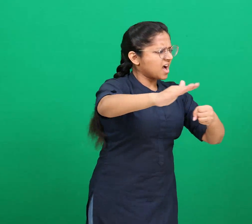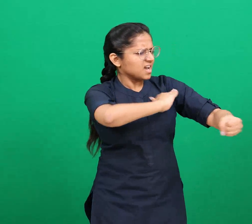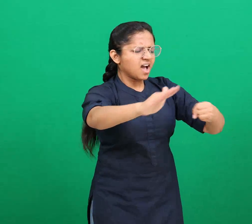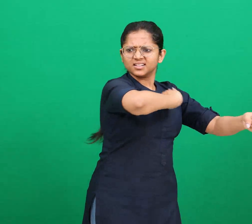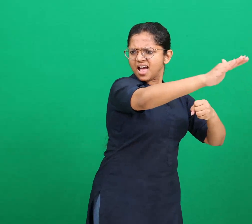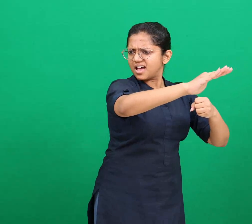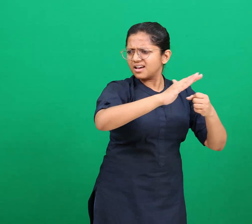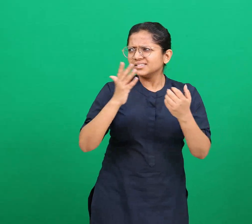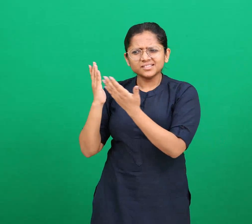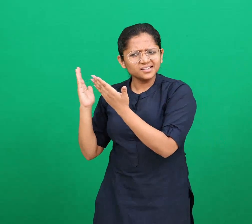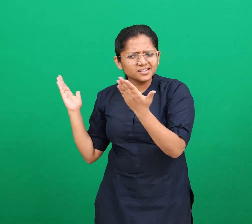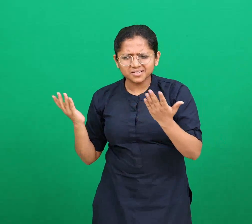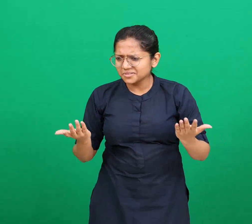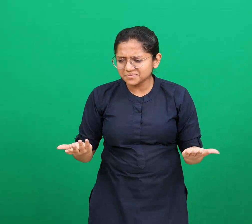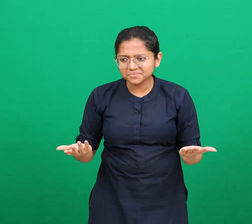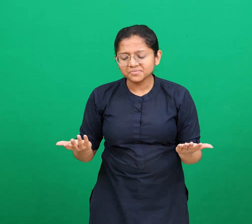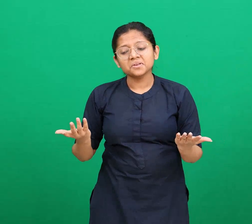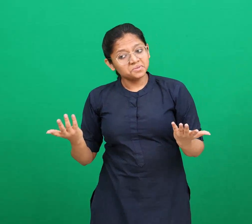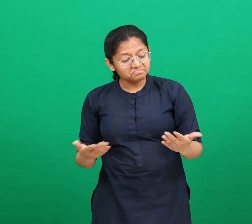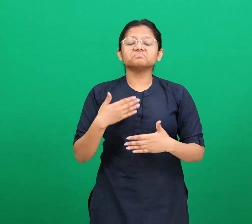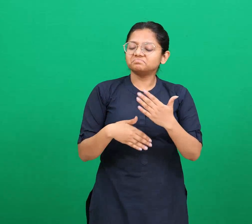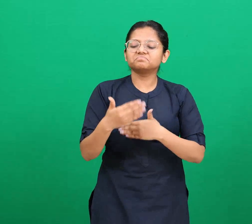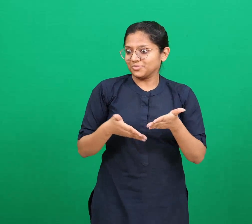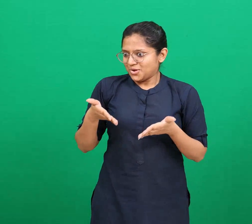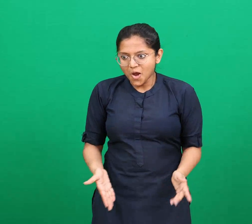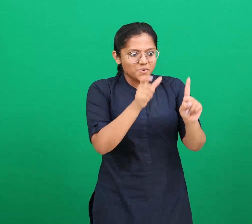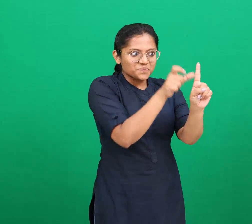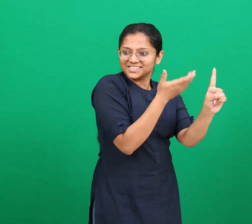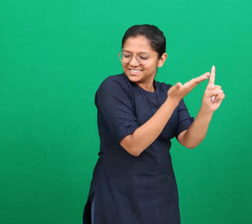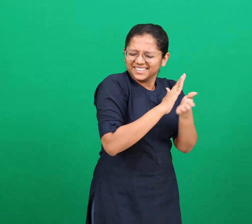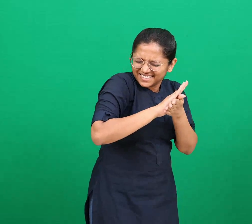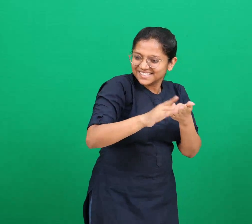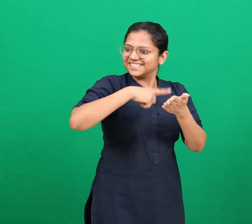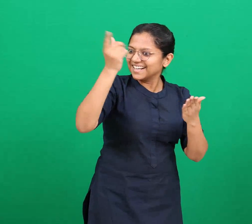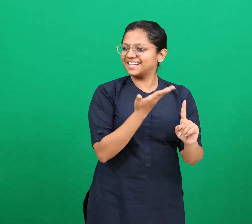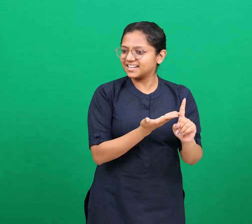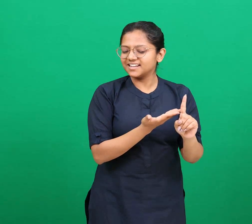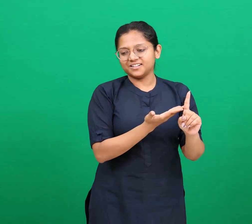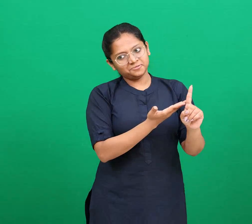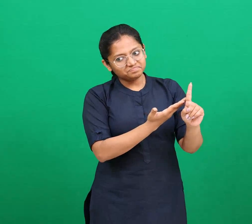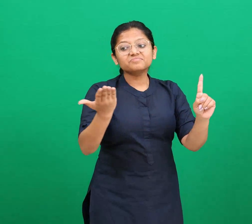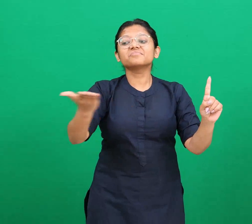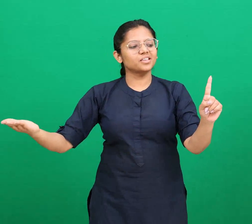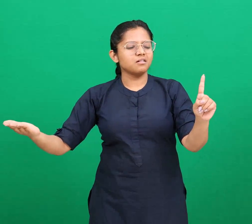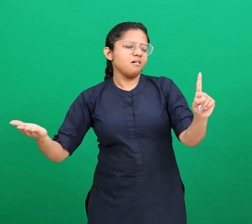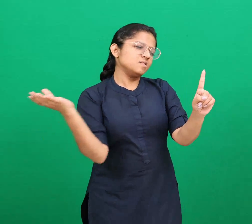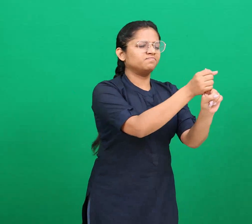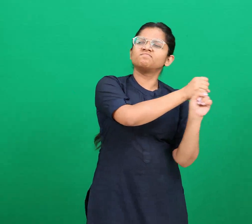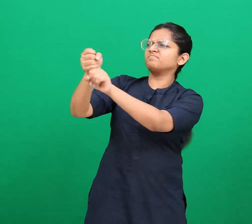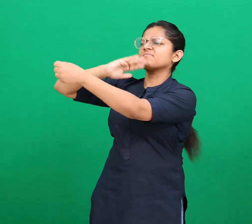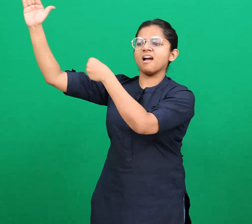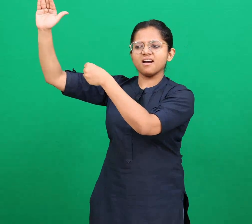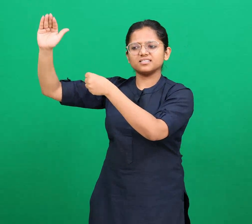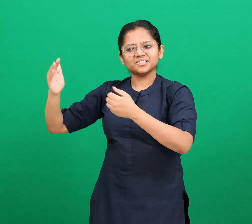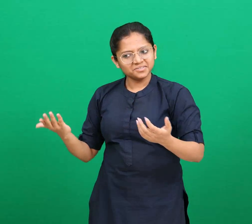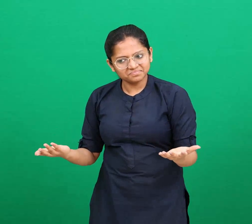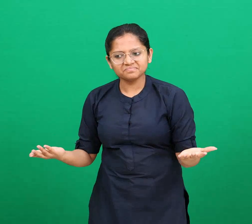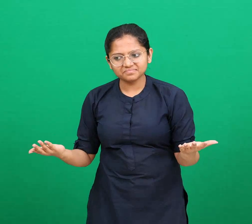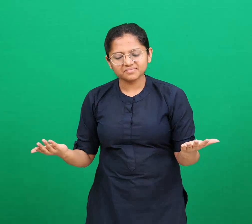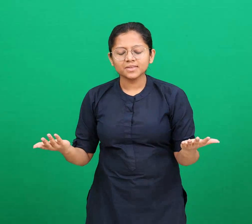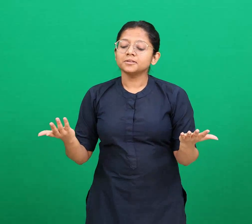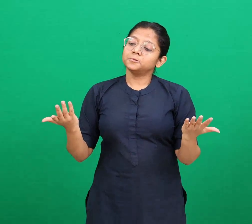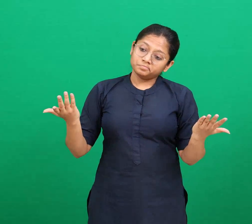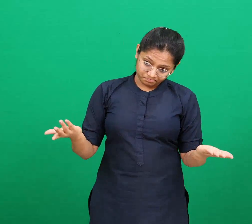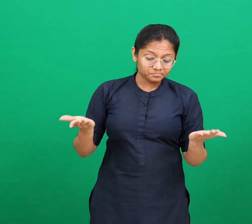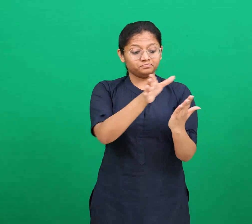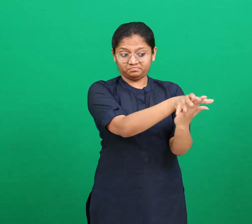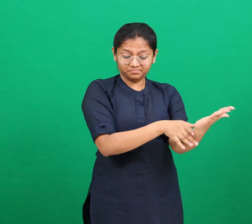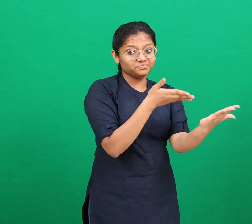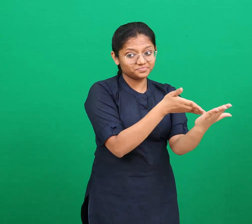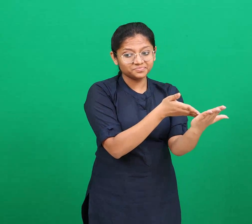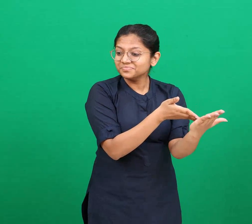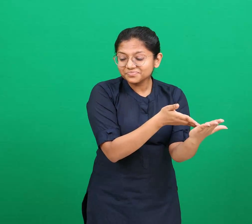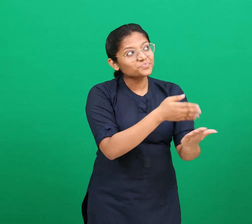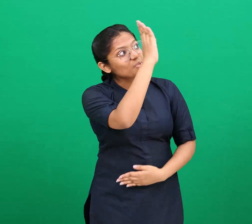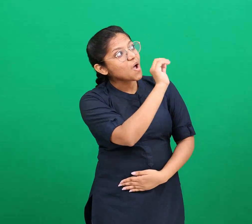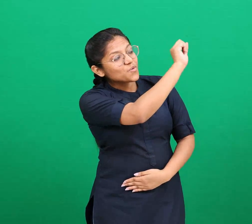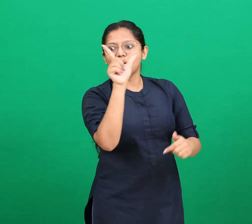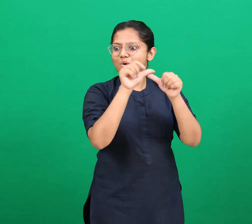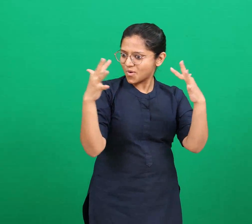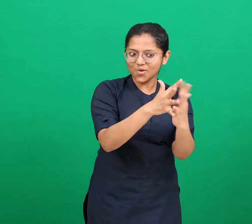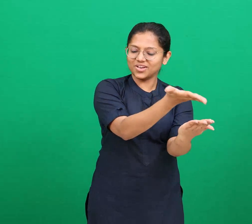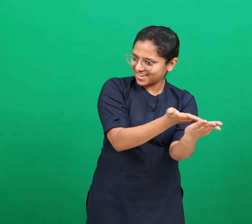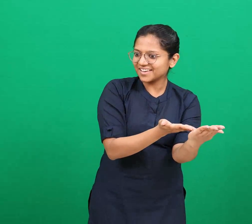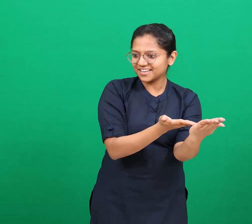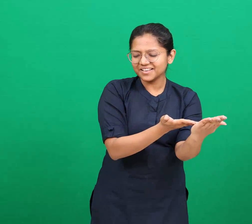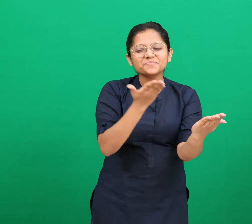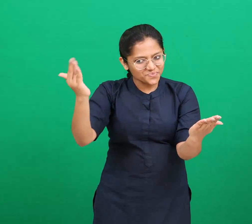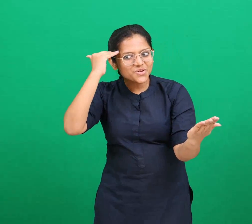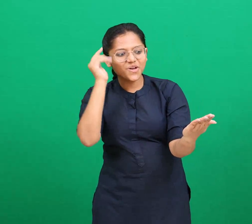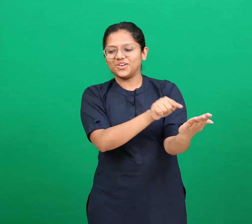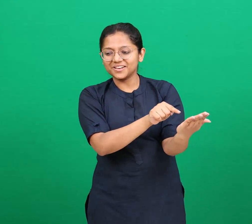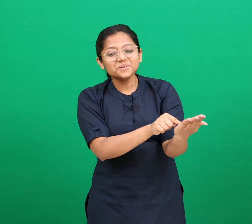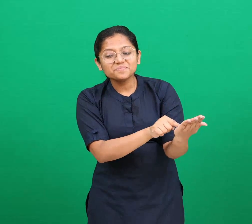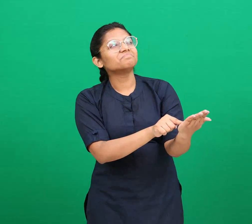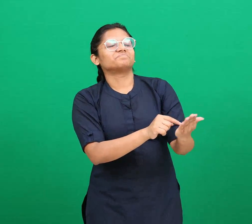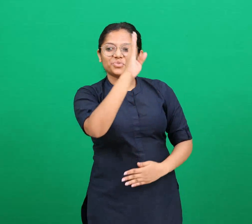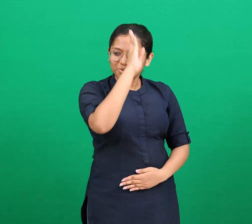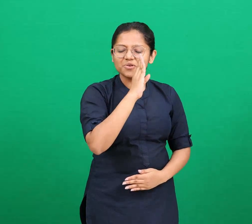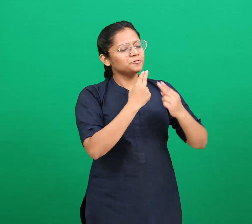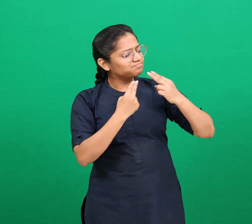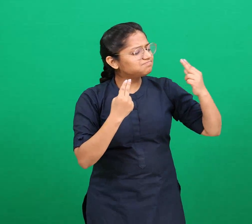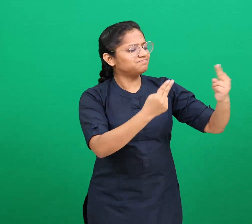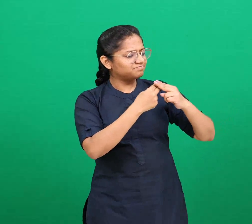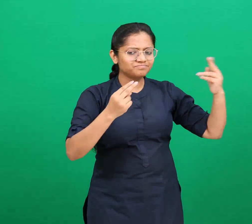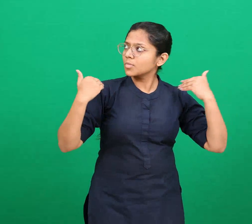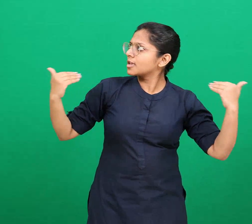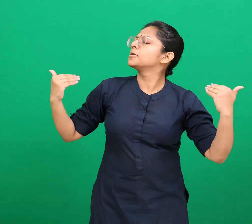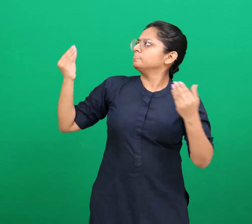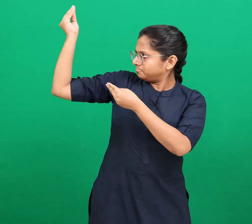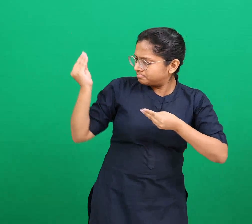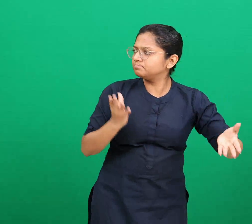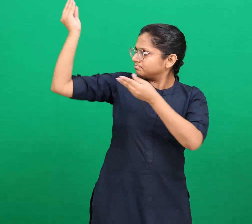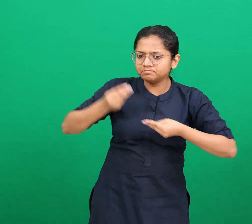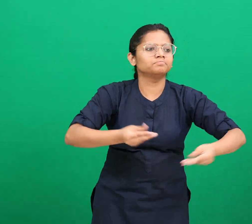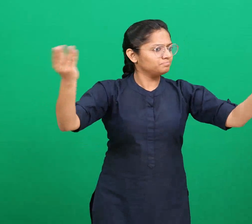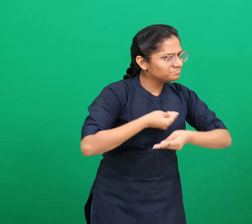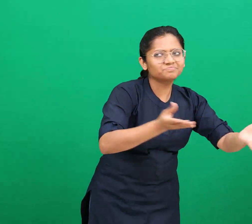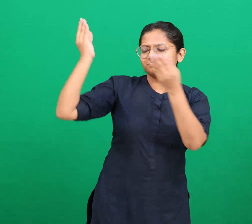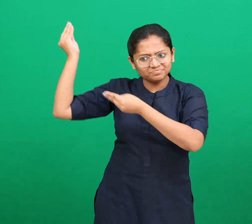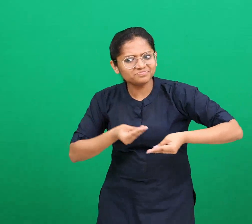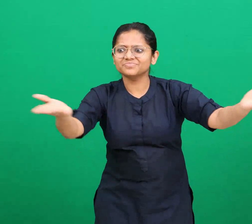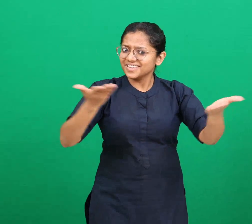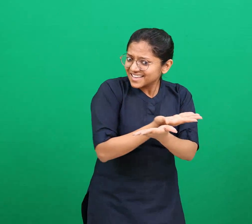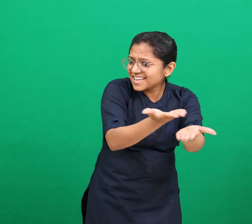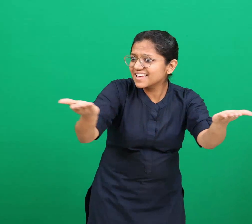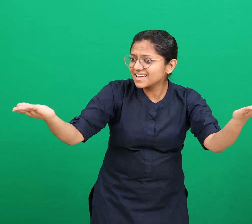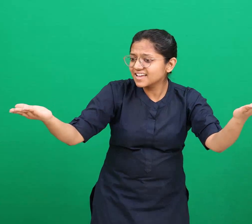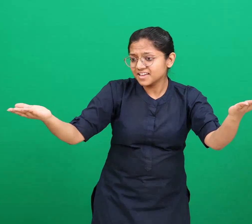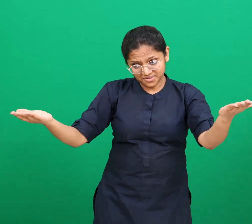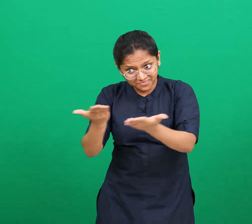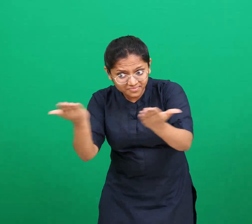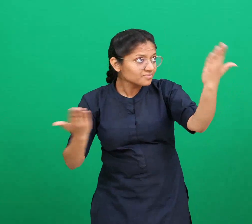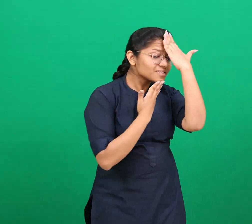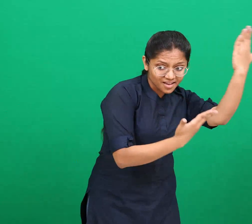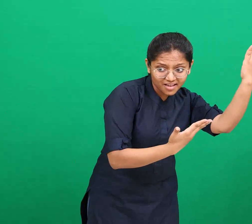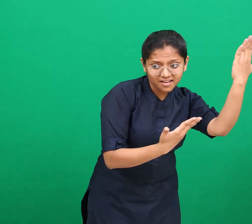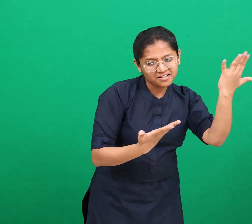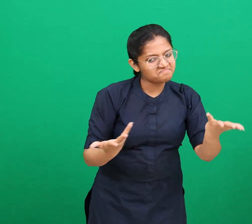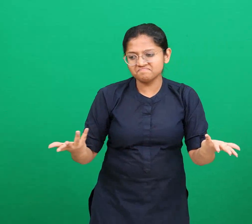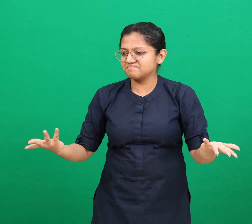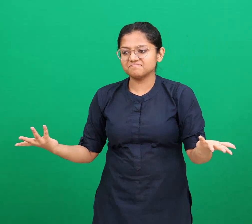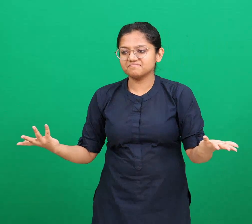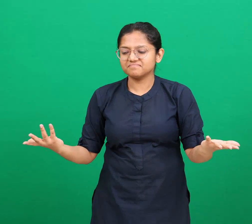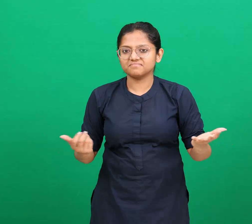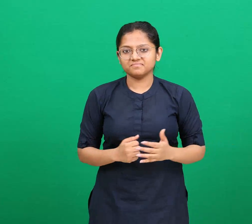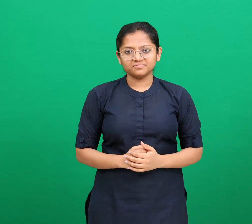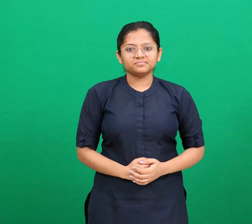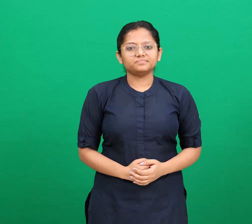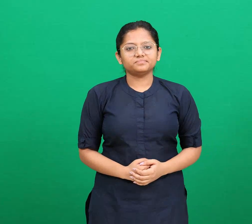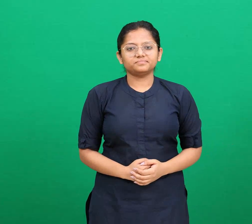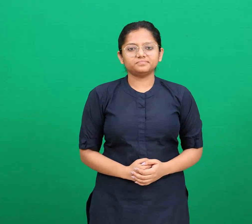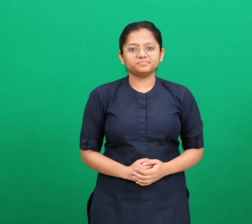And now you are His betrayers and murderers- you who received the law ordained by angels, yet have not kept it."